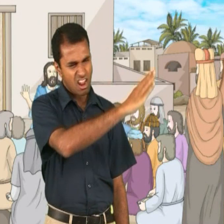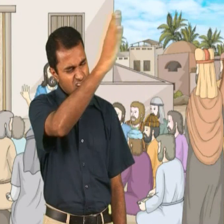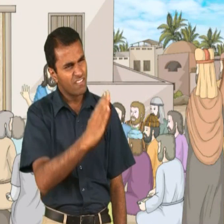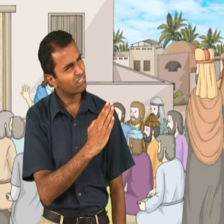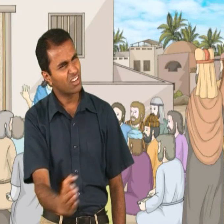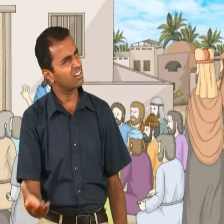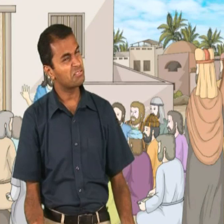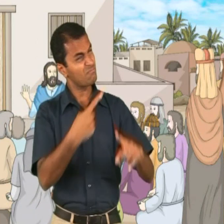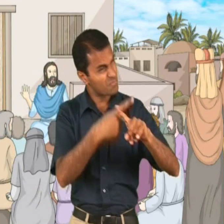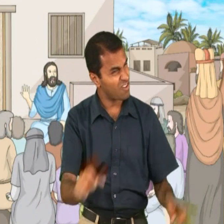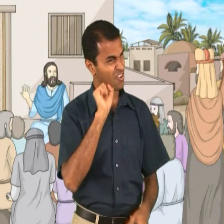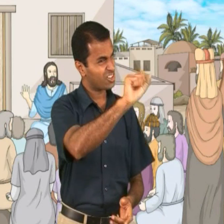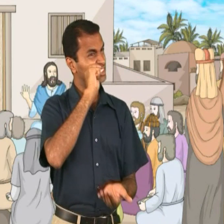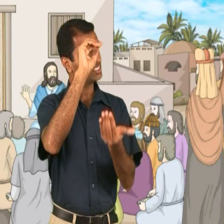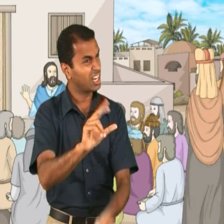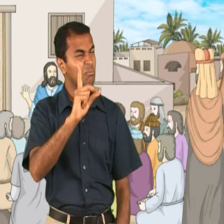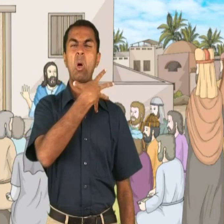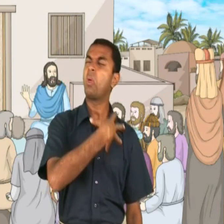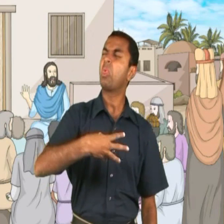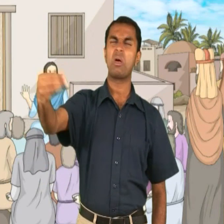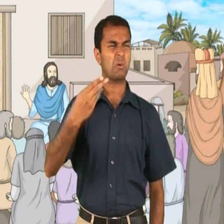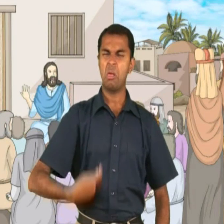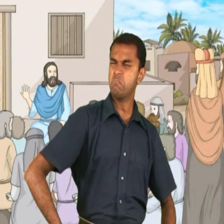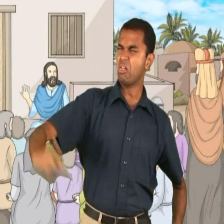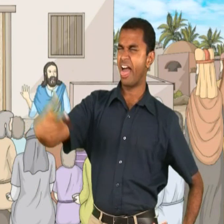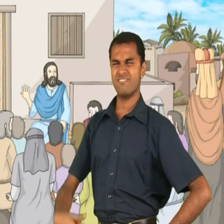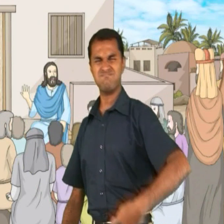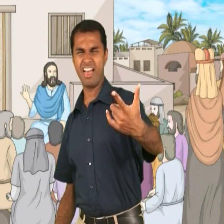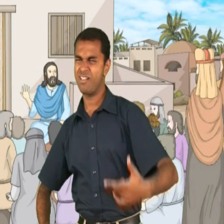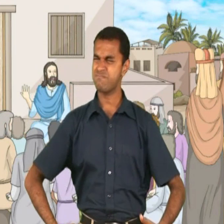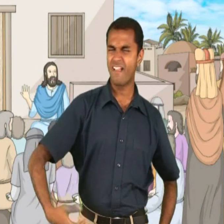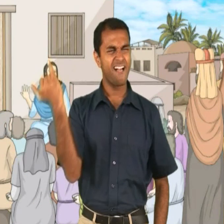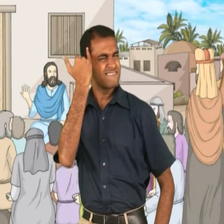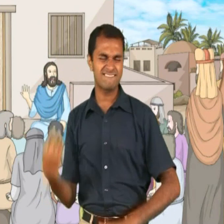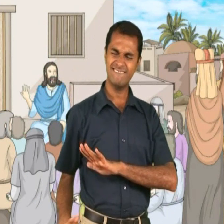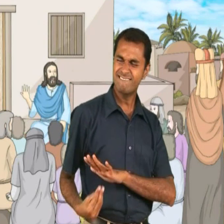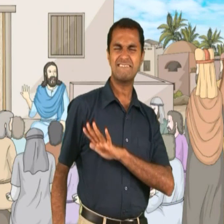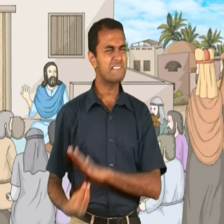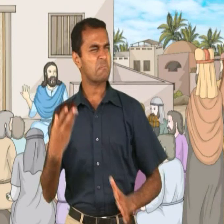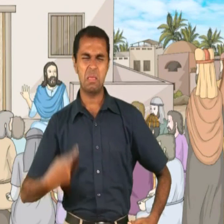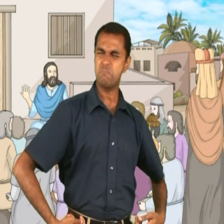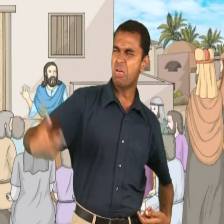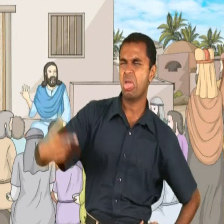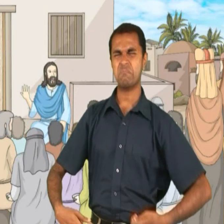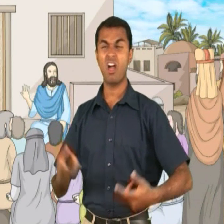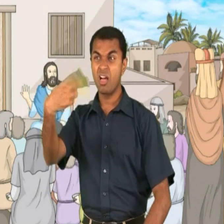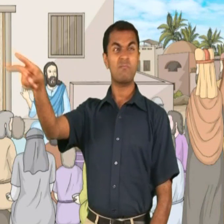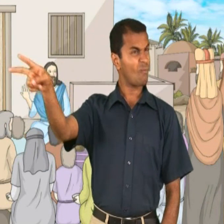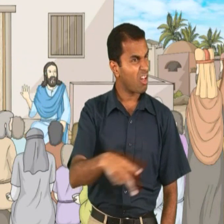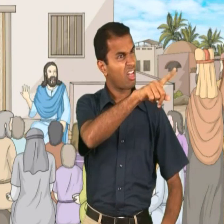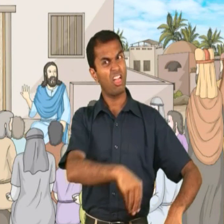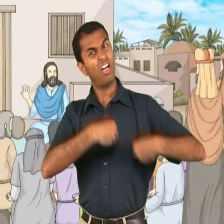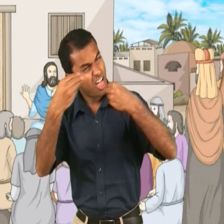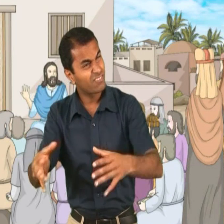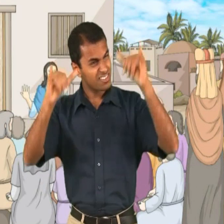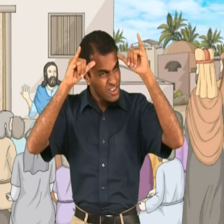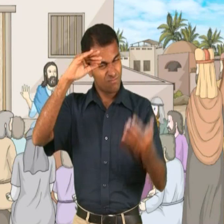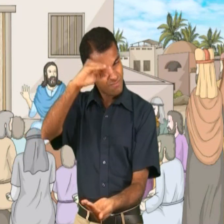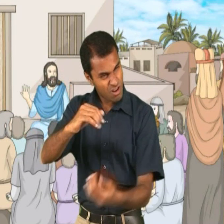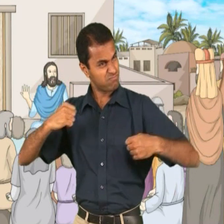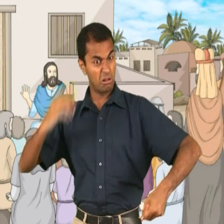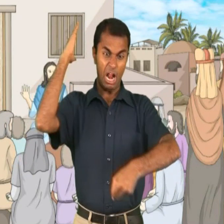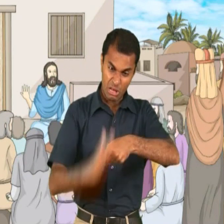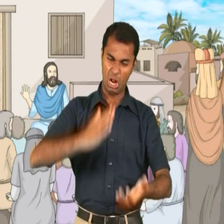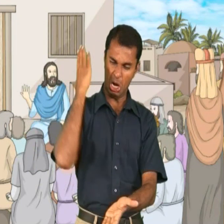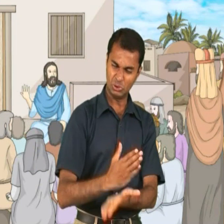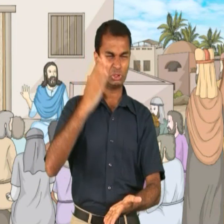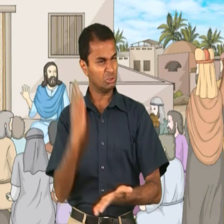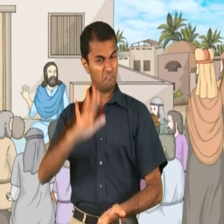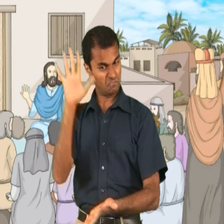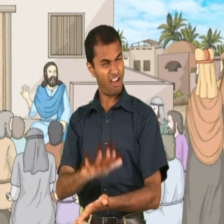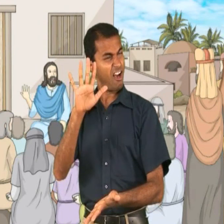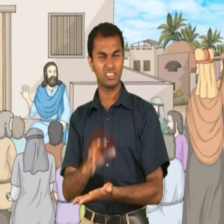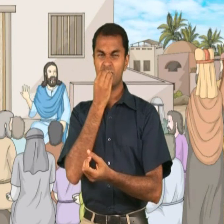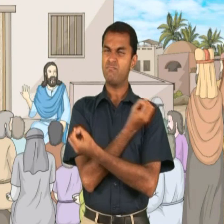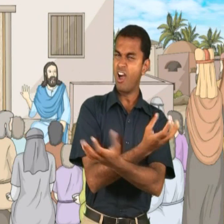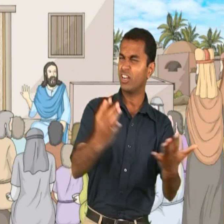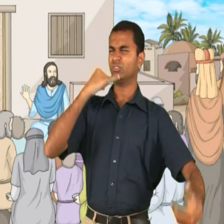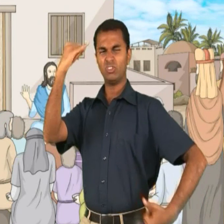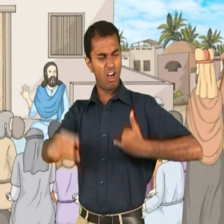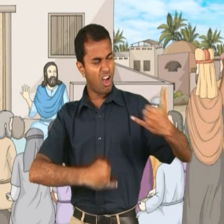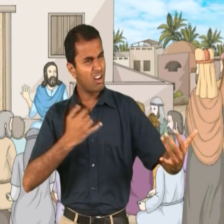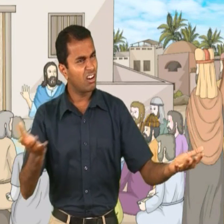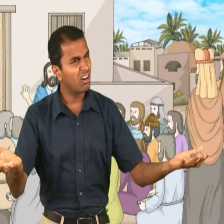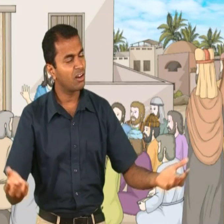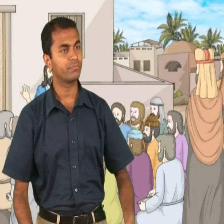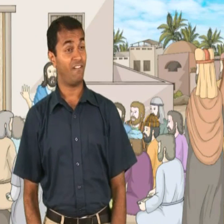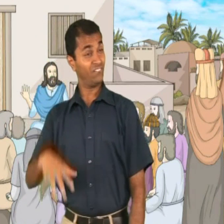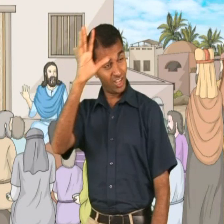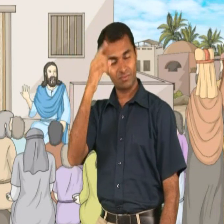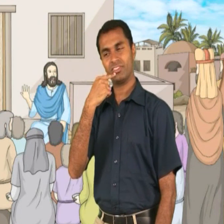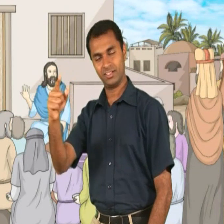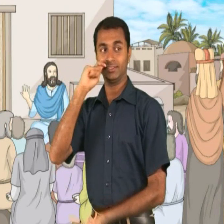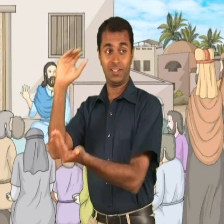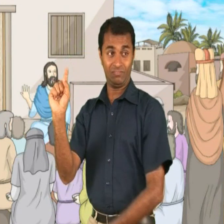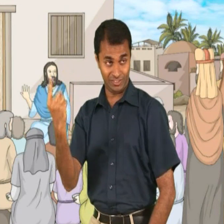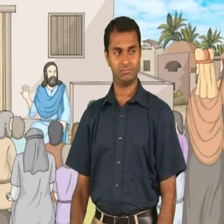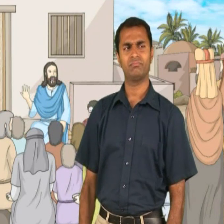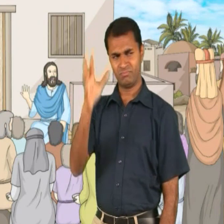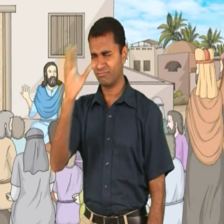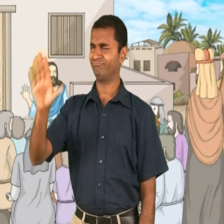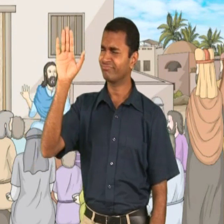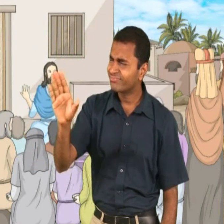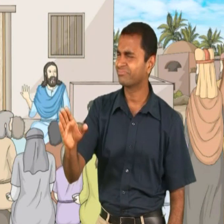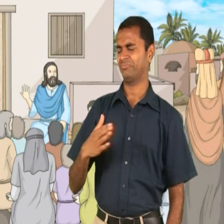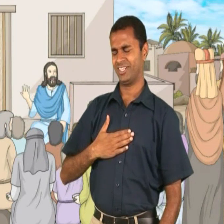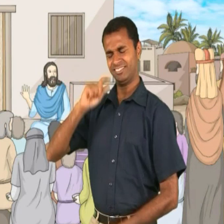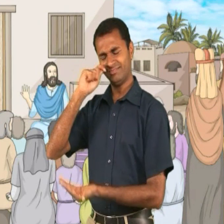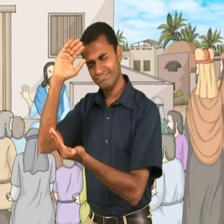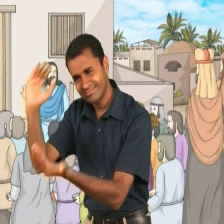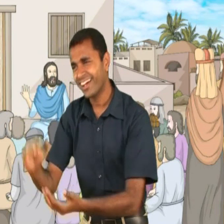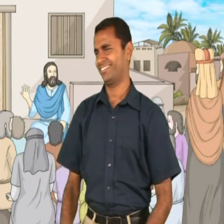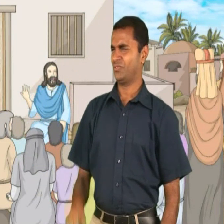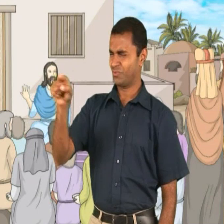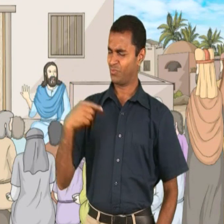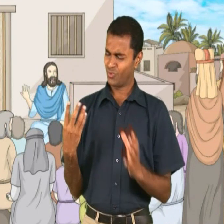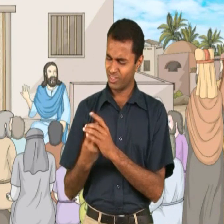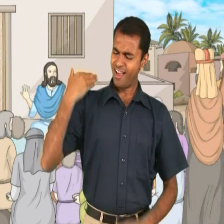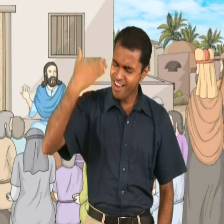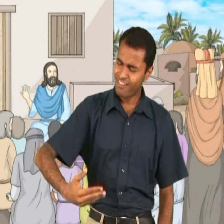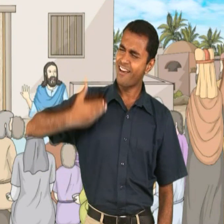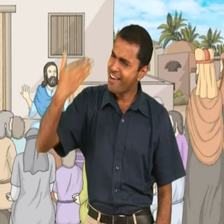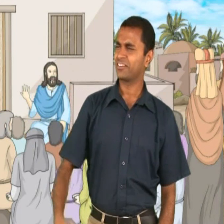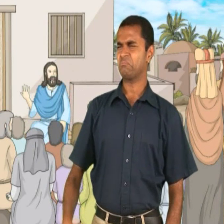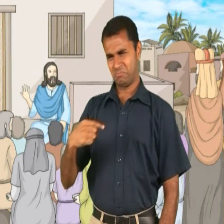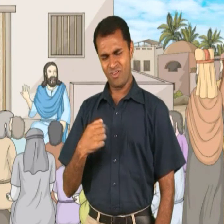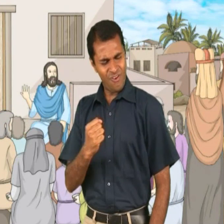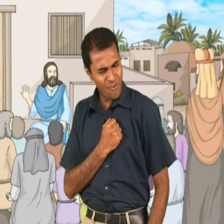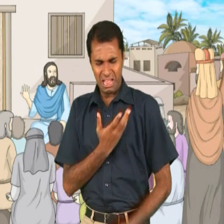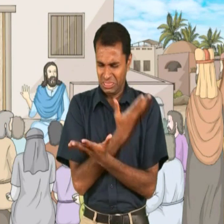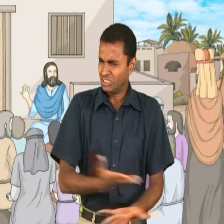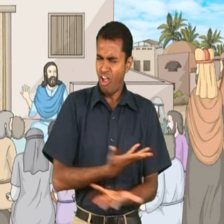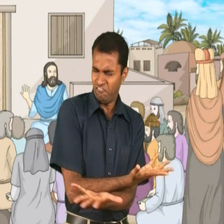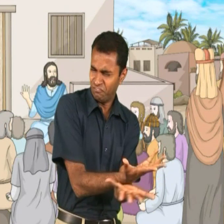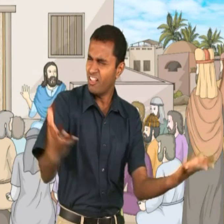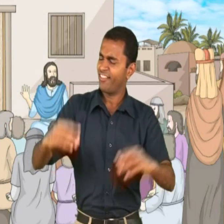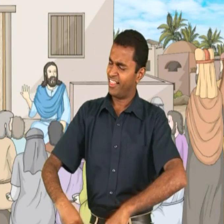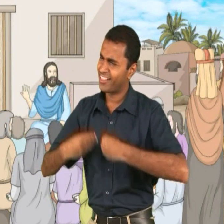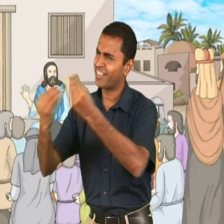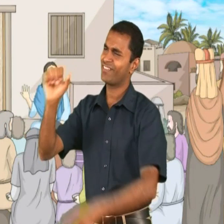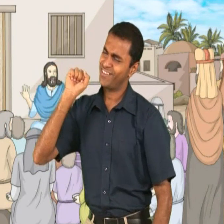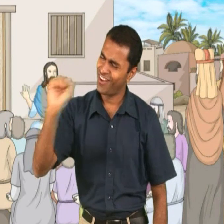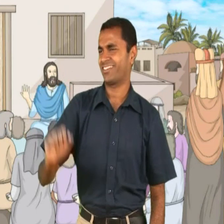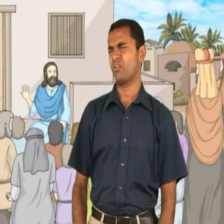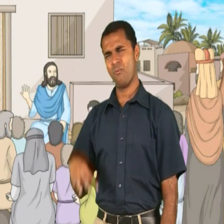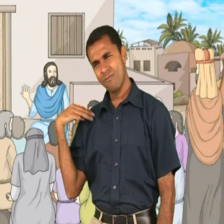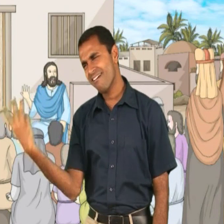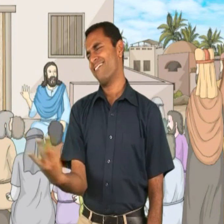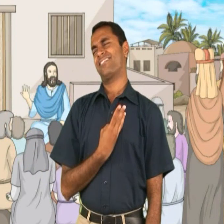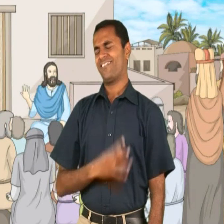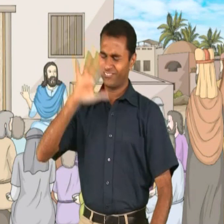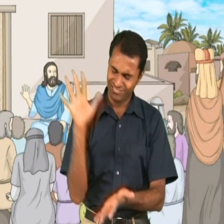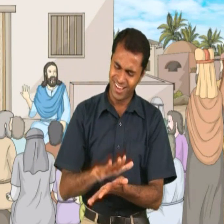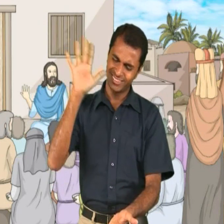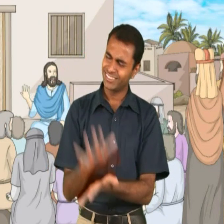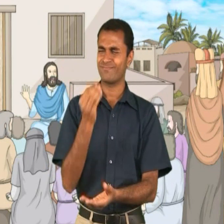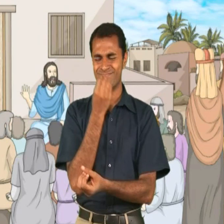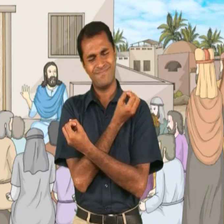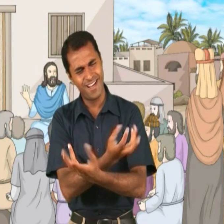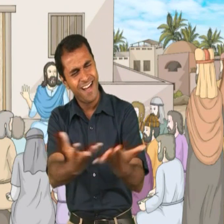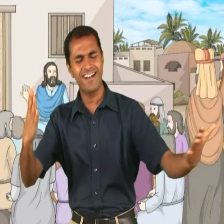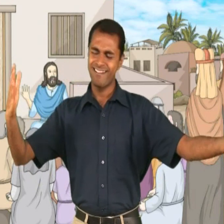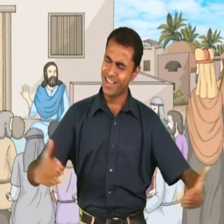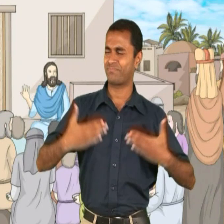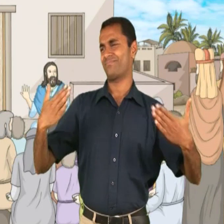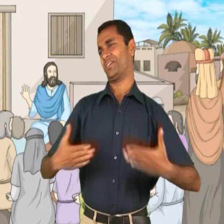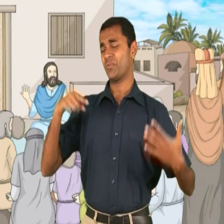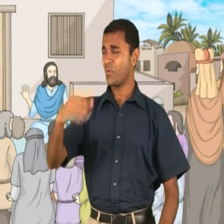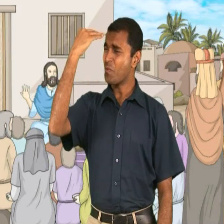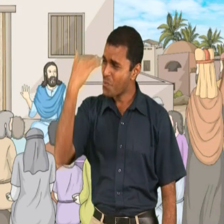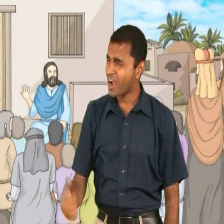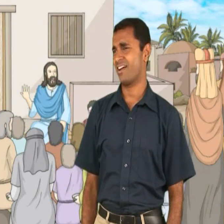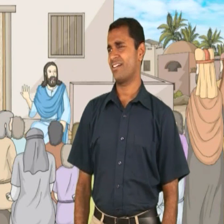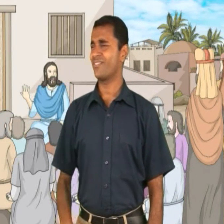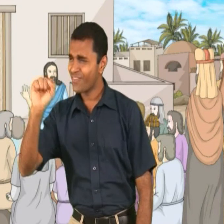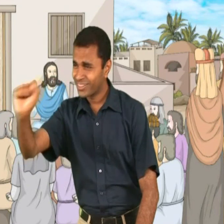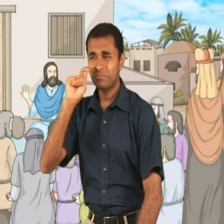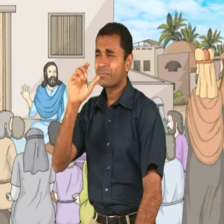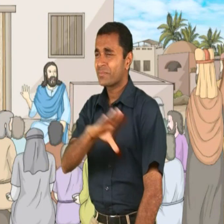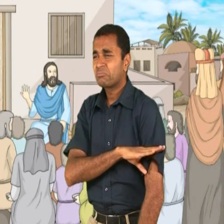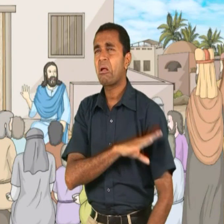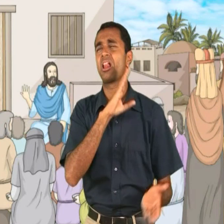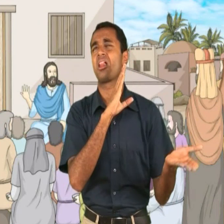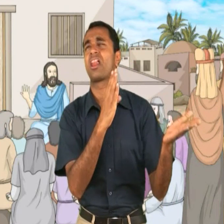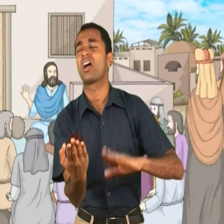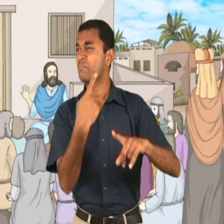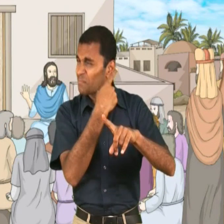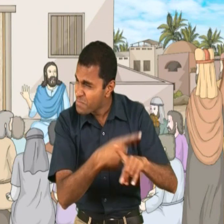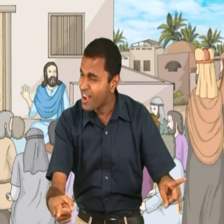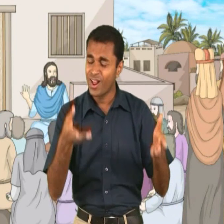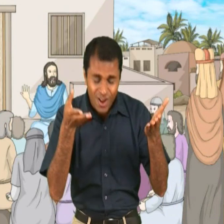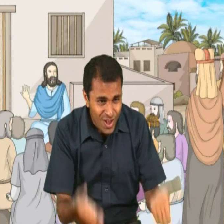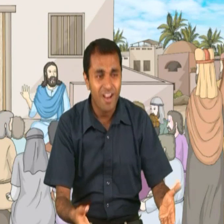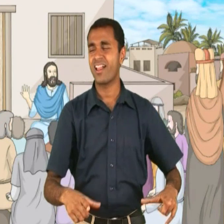But when this son of yours returns from squandering your wealth with prostitutes, you kill the fattened calf for him!’ ‘Son, you are always with me,’ the father said, ‘and all that is mine is yours.